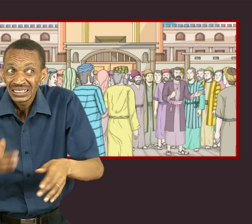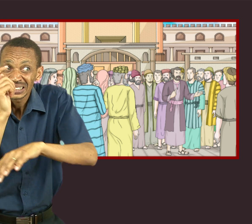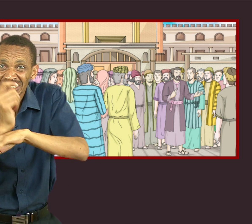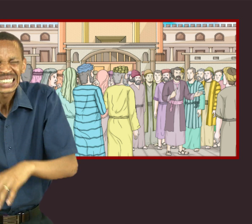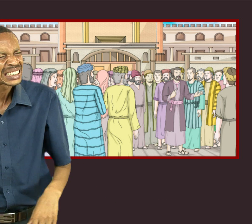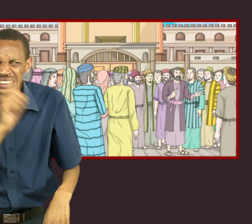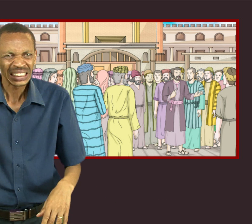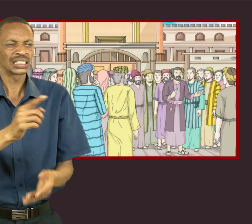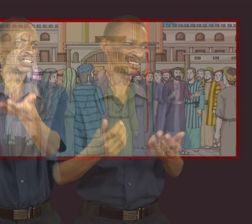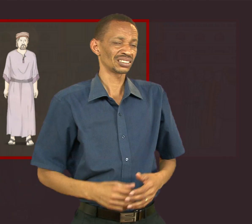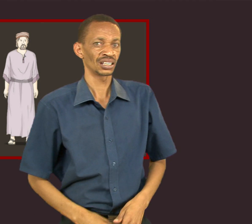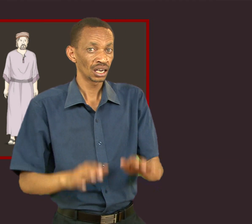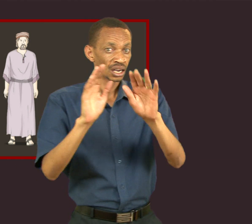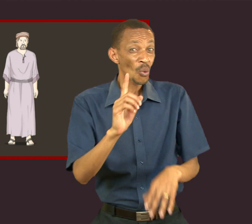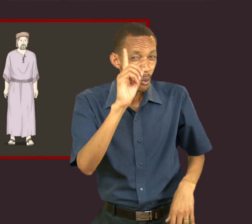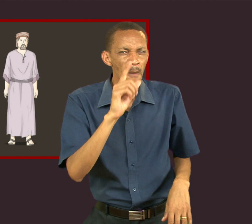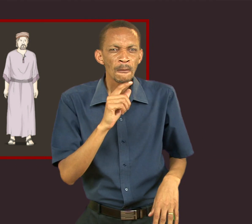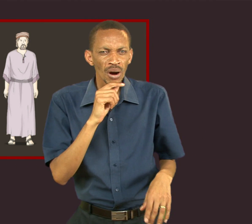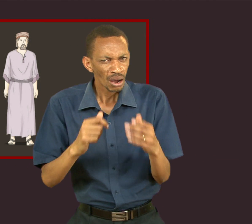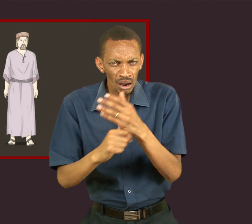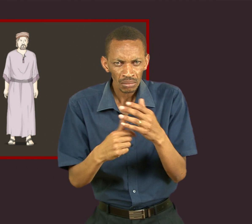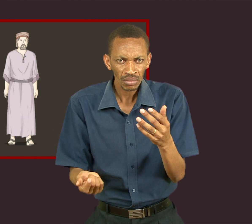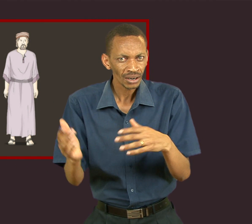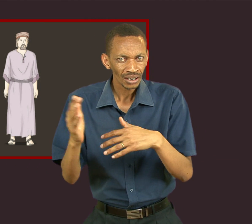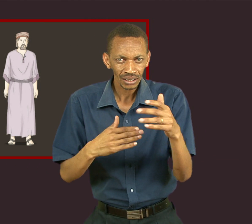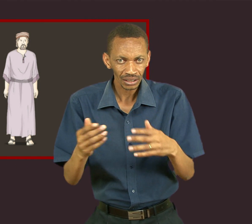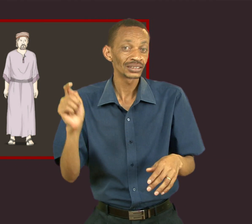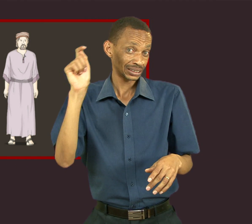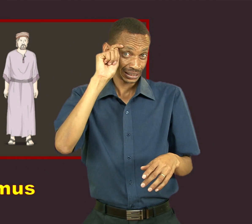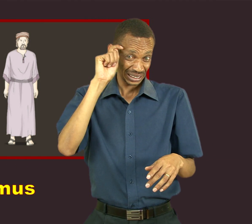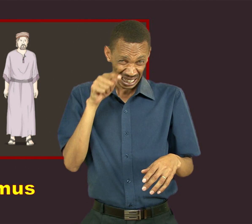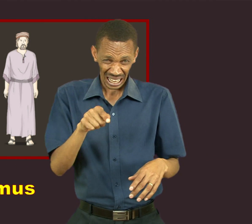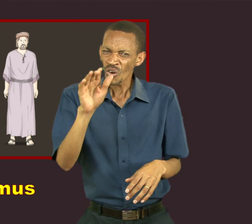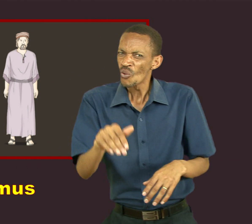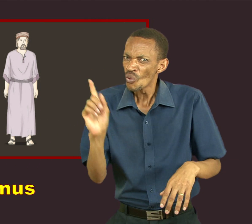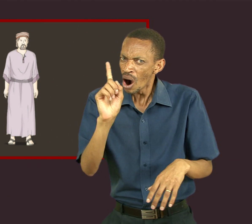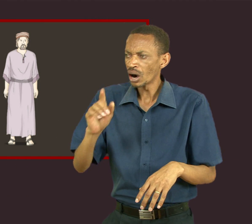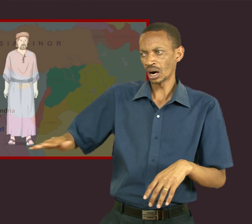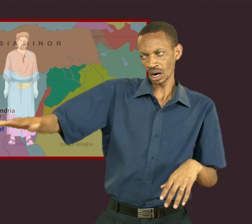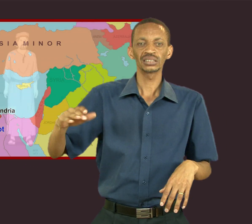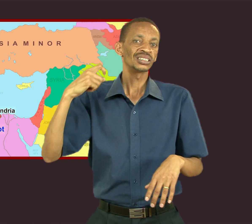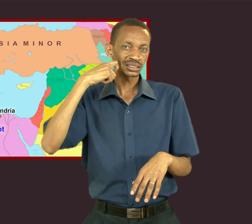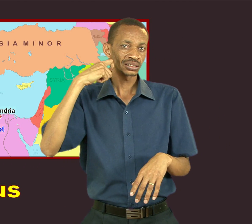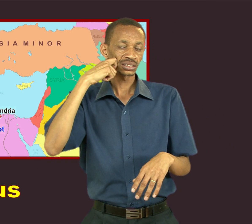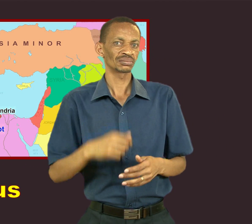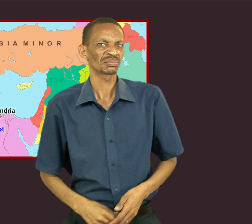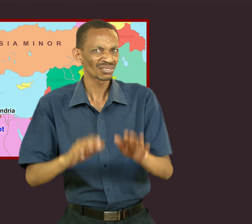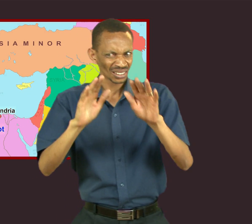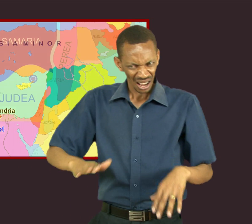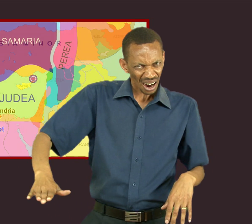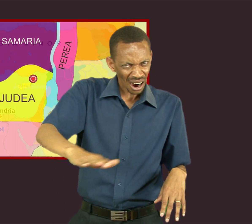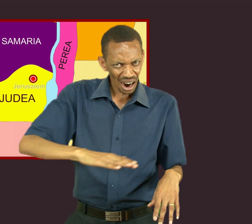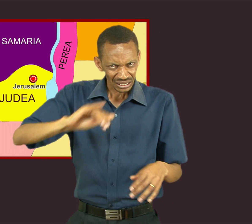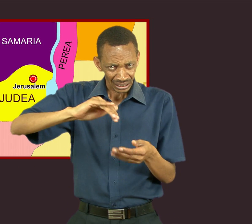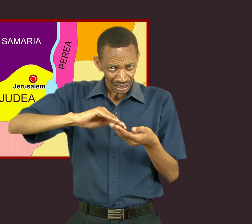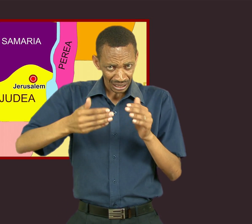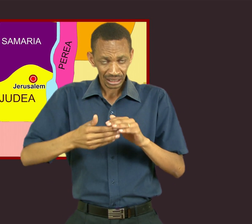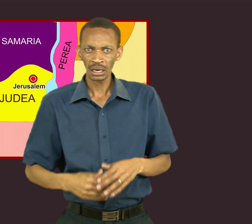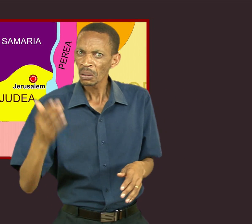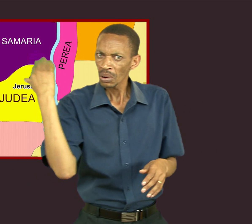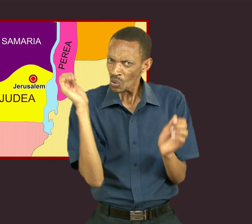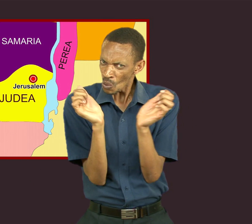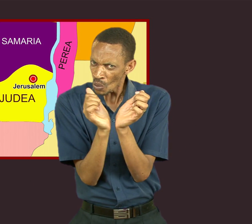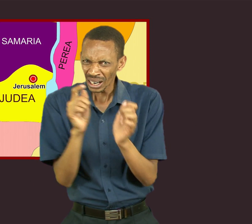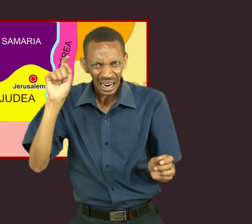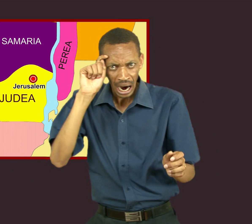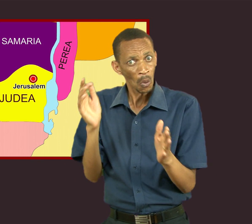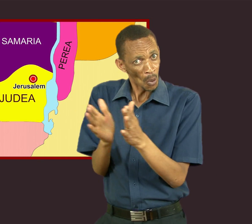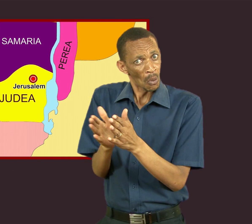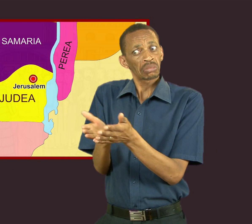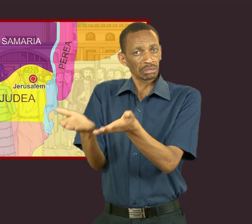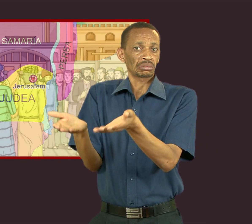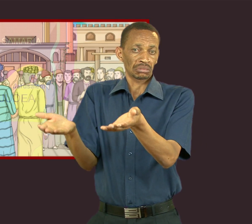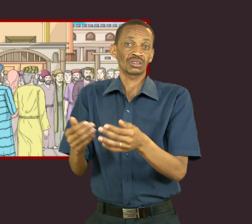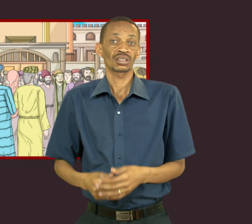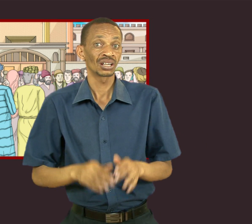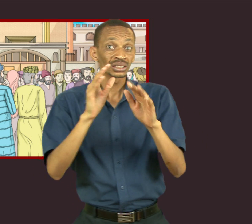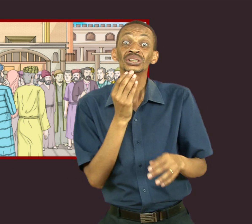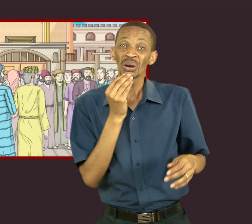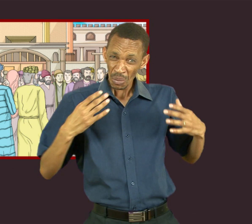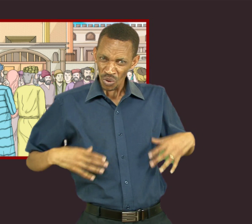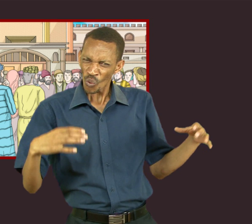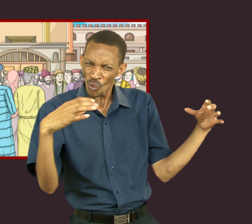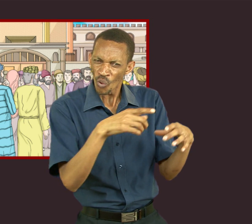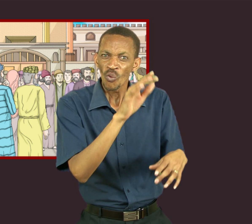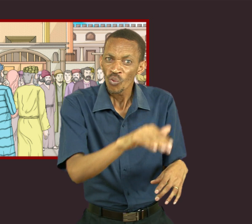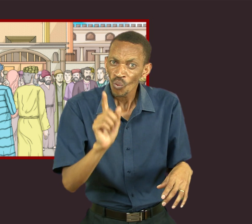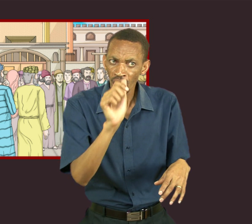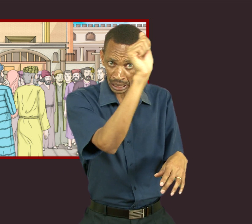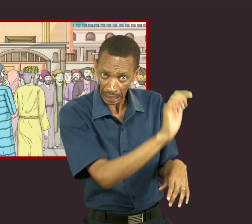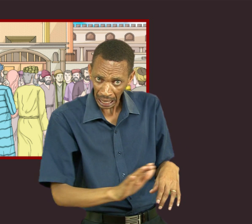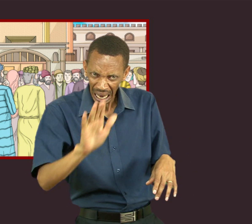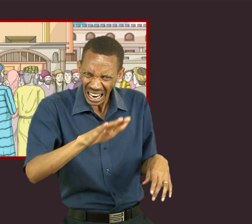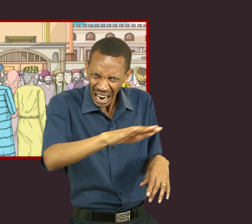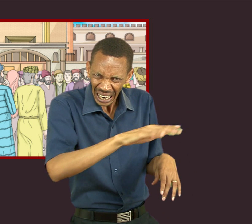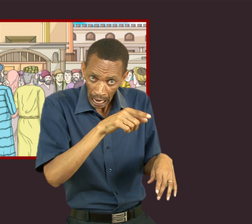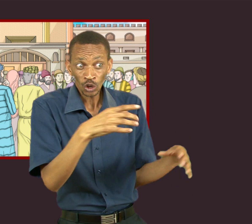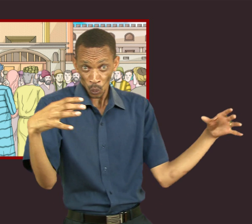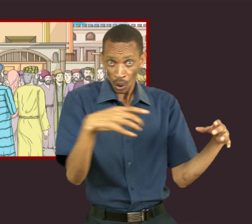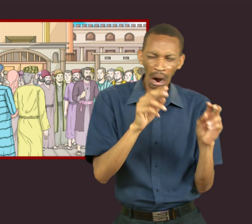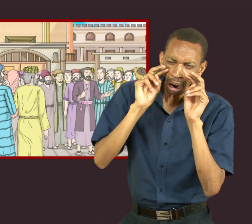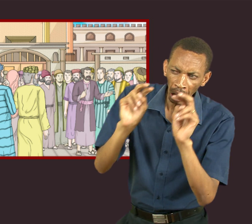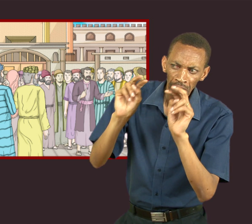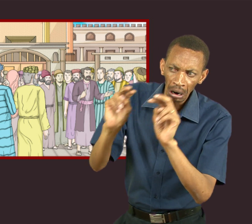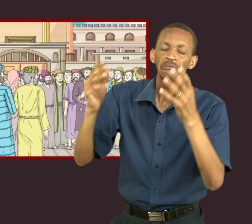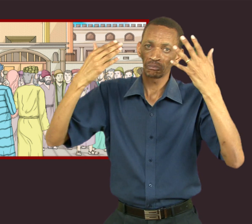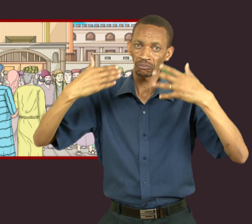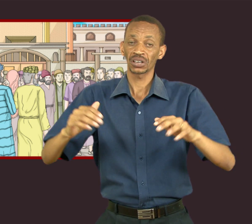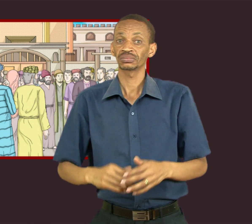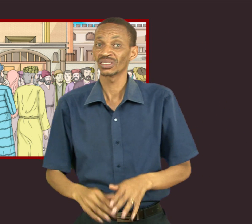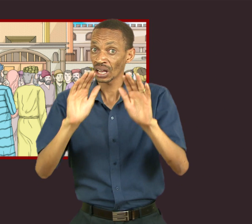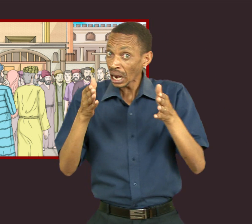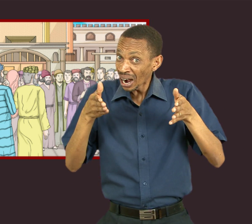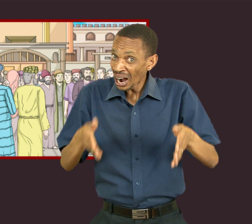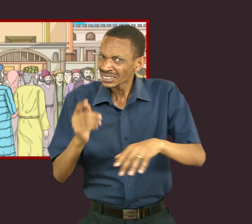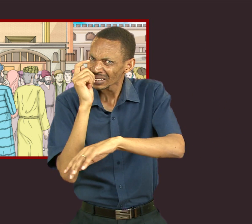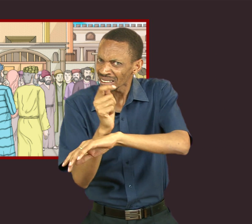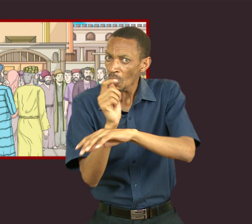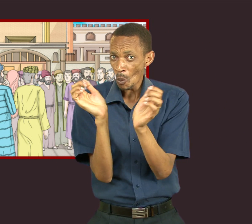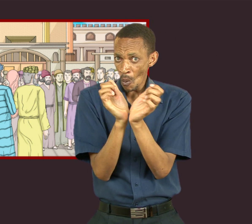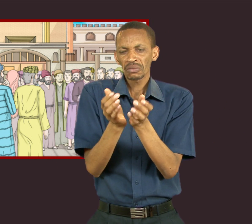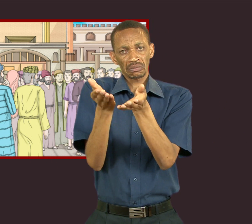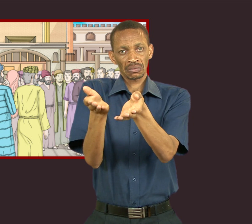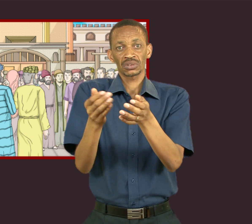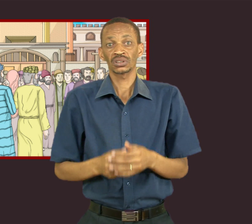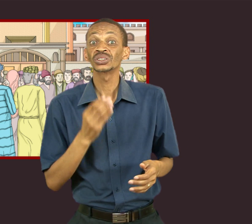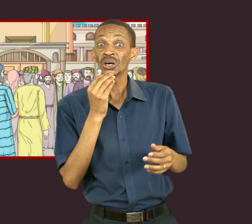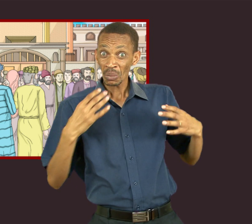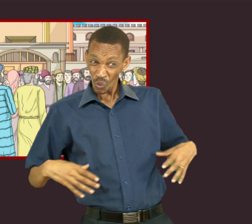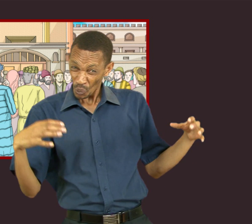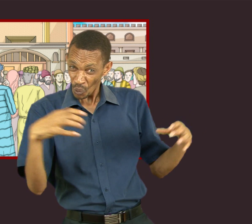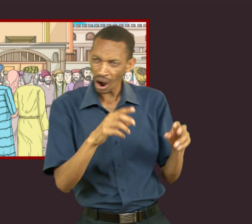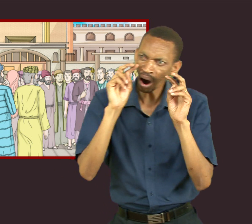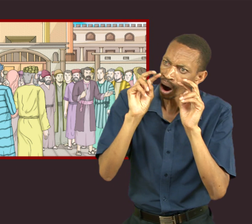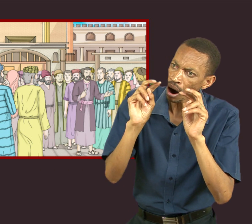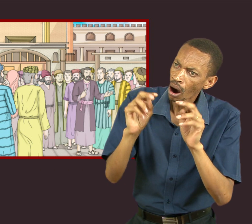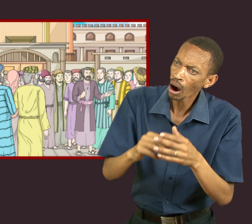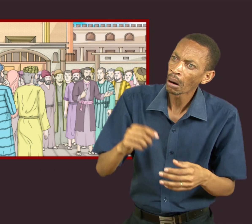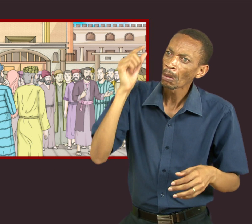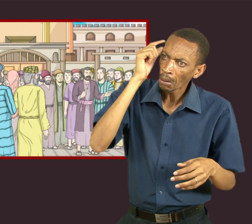For they had previously seen Trophimus the Ephesian with him in the city, and they assumed that Paul had brought him into the temple.